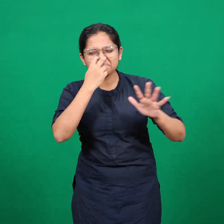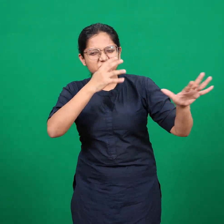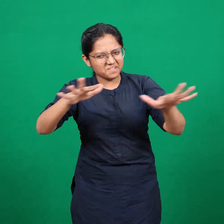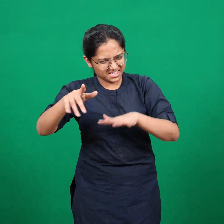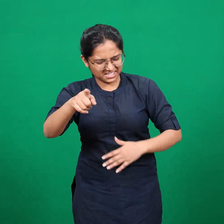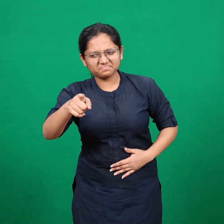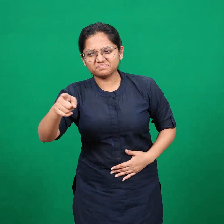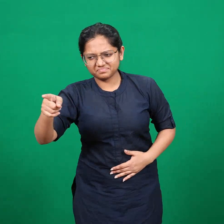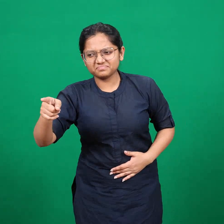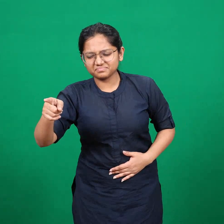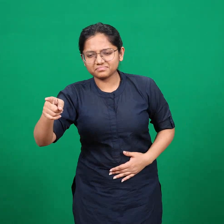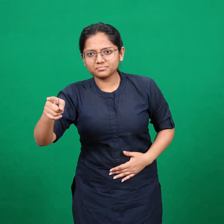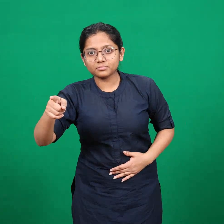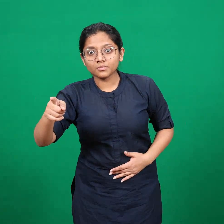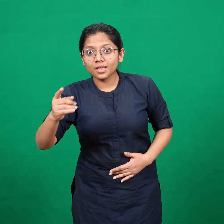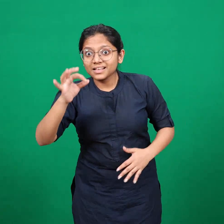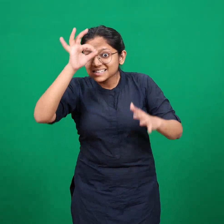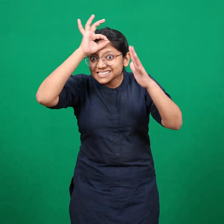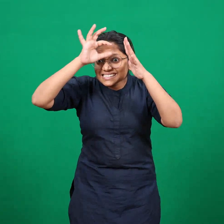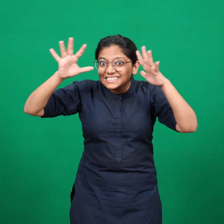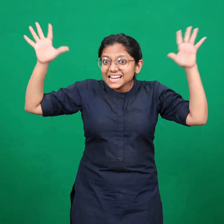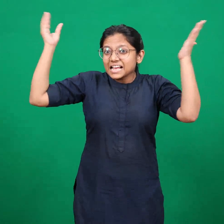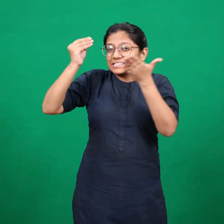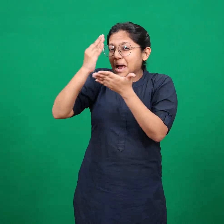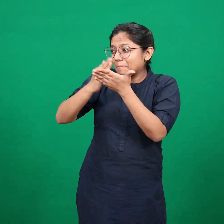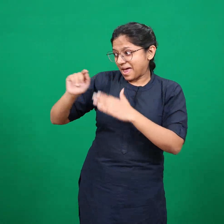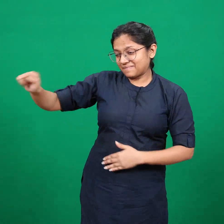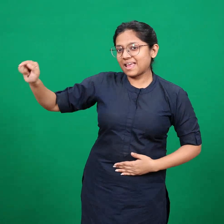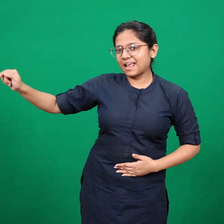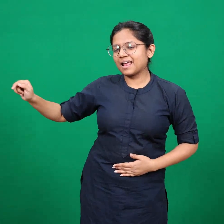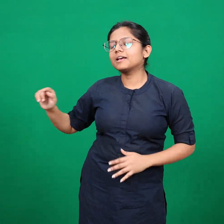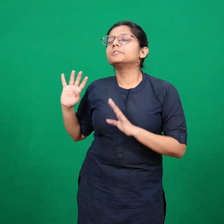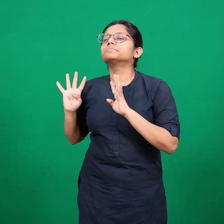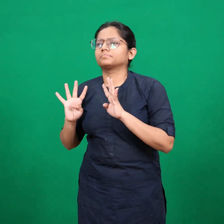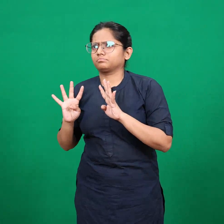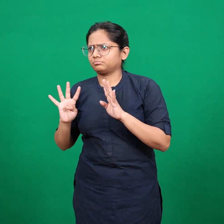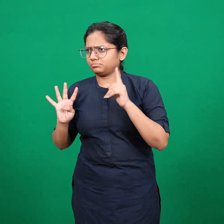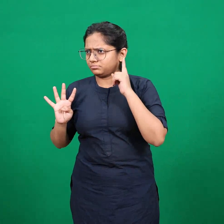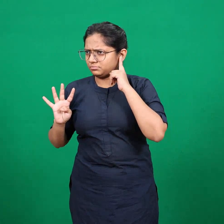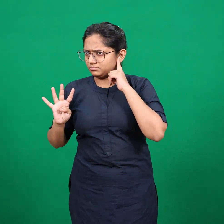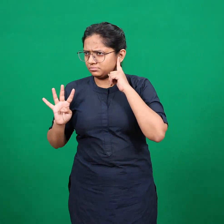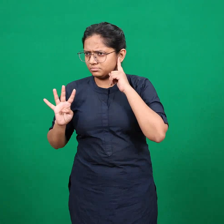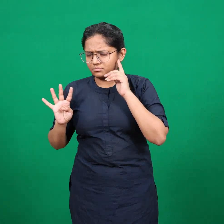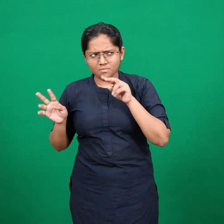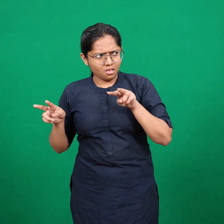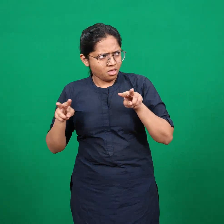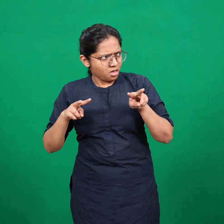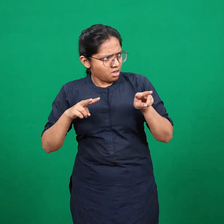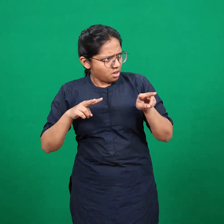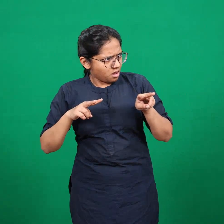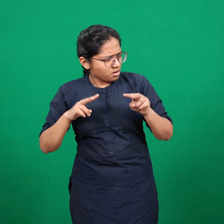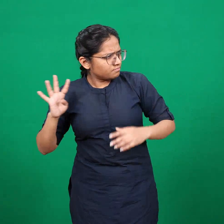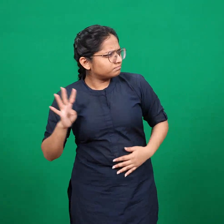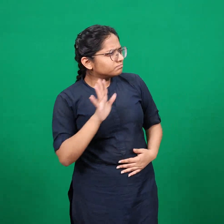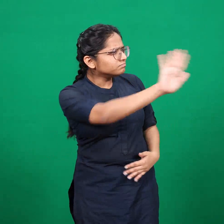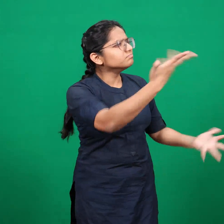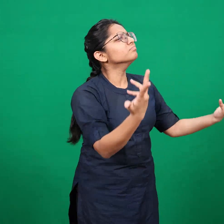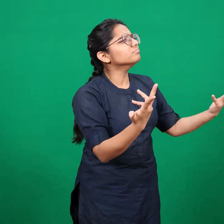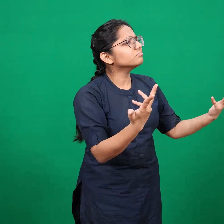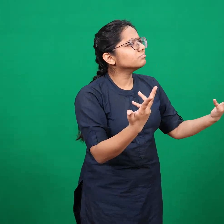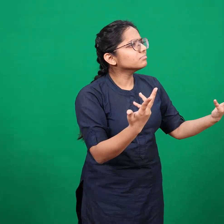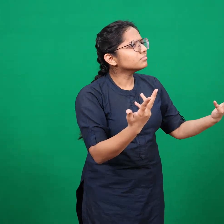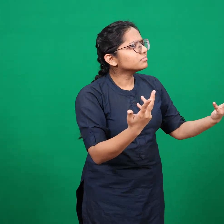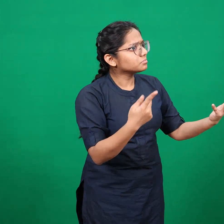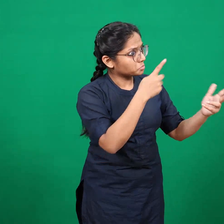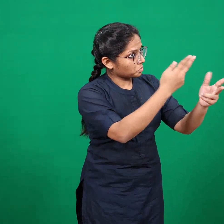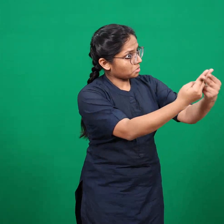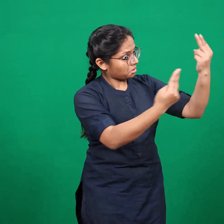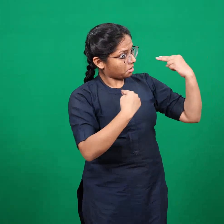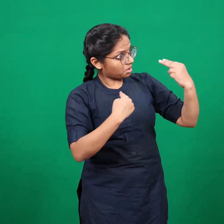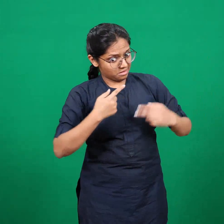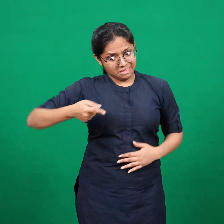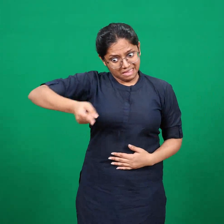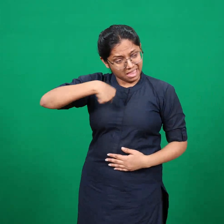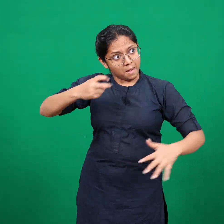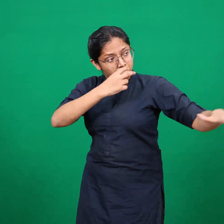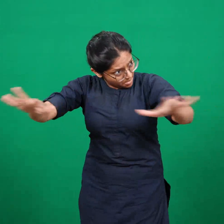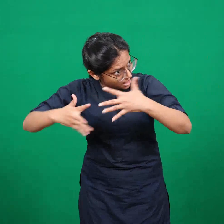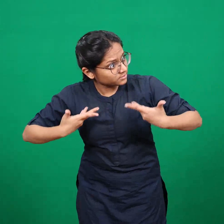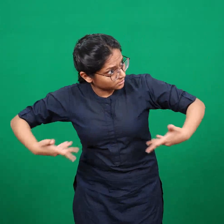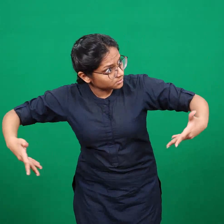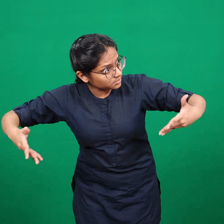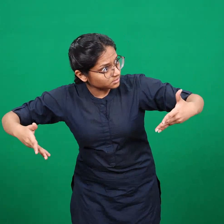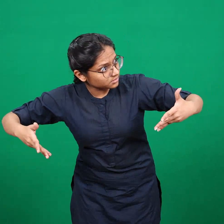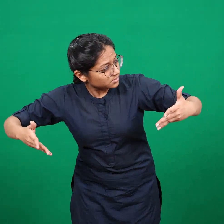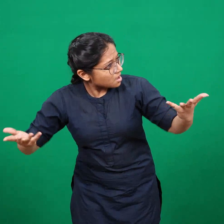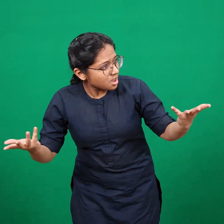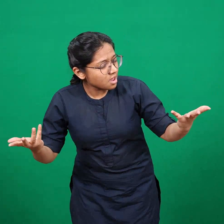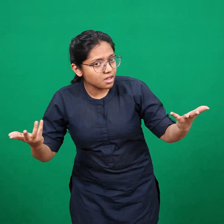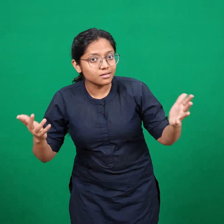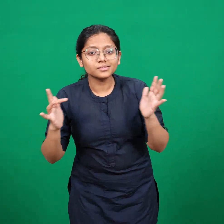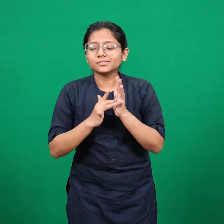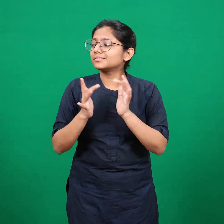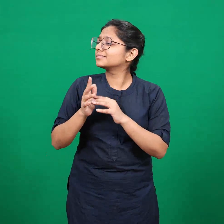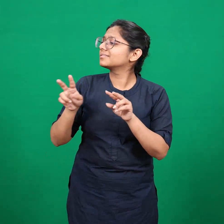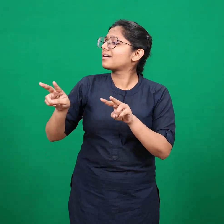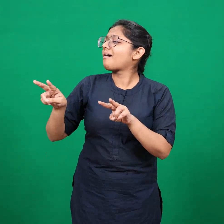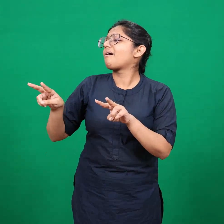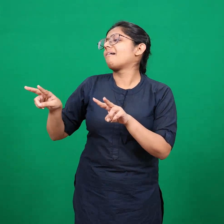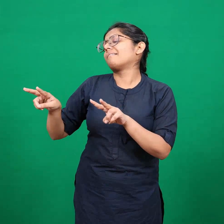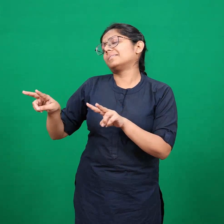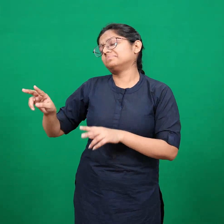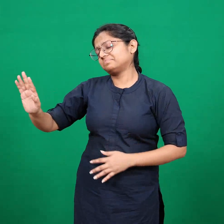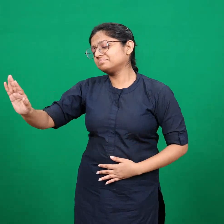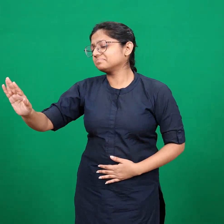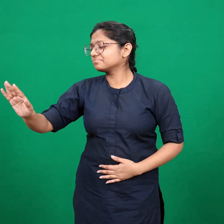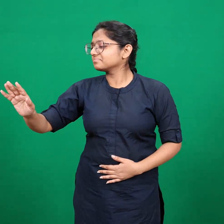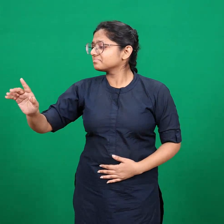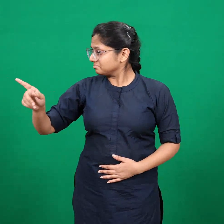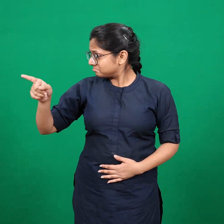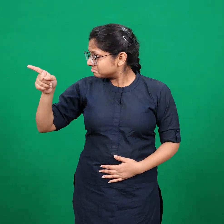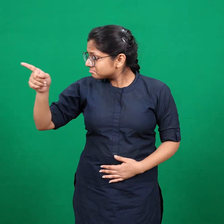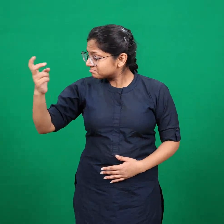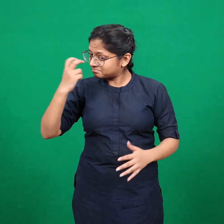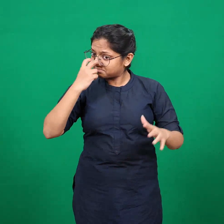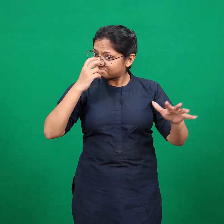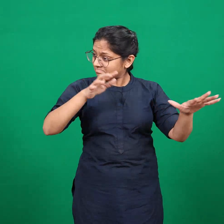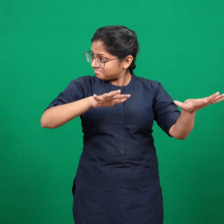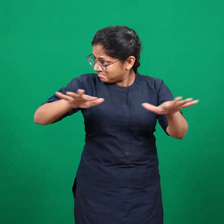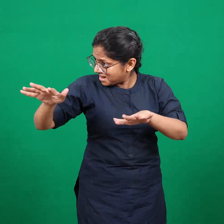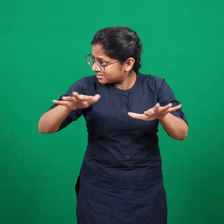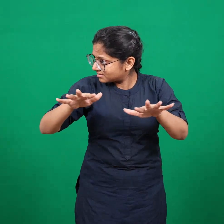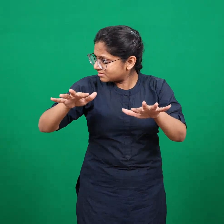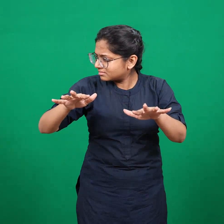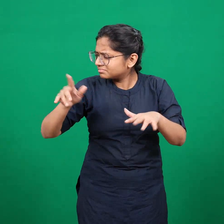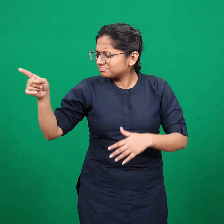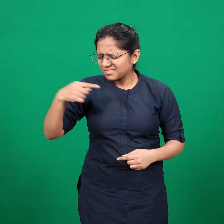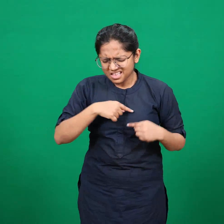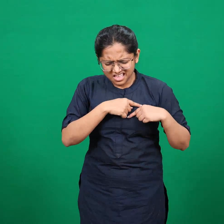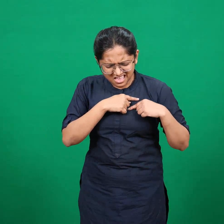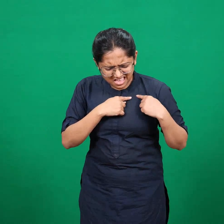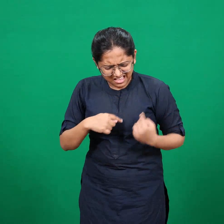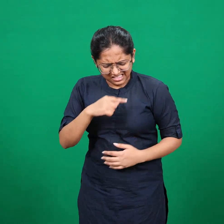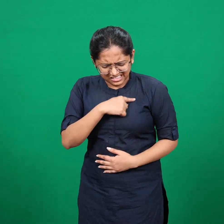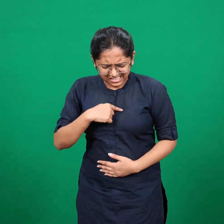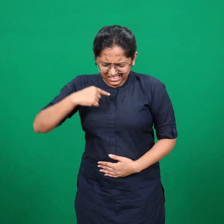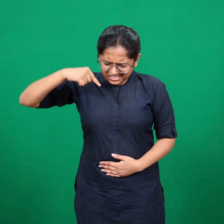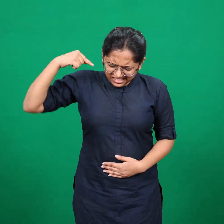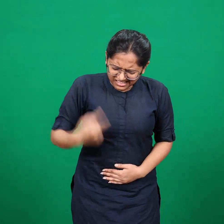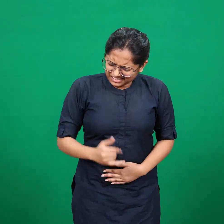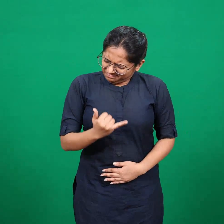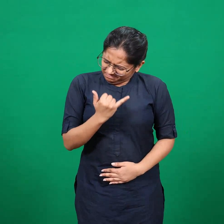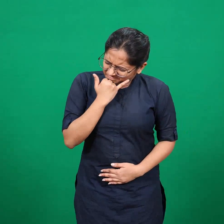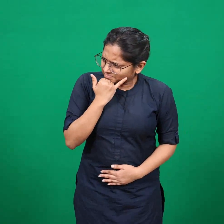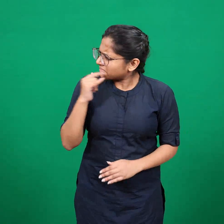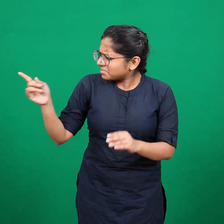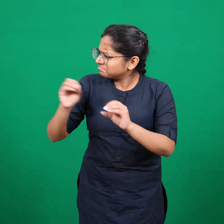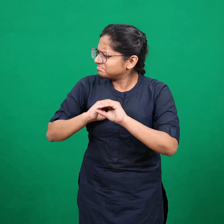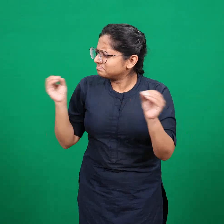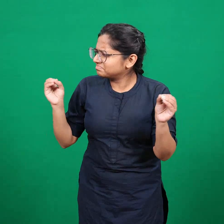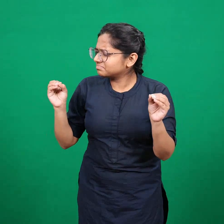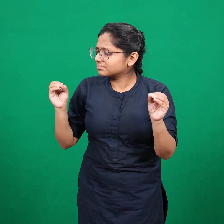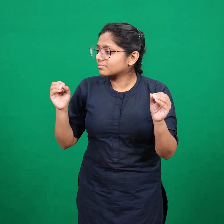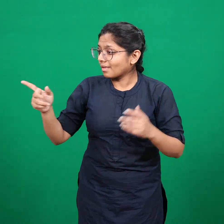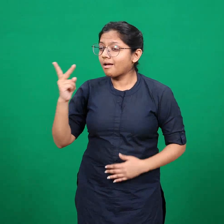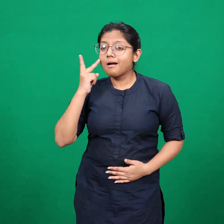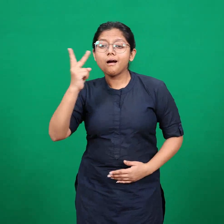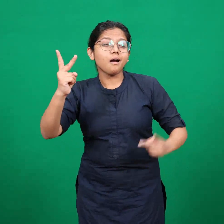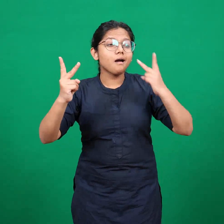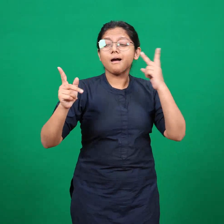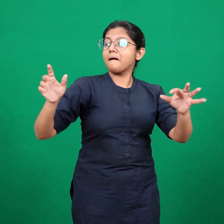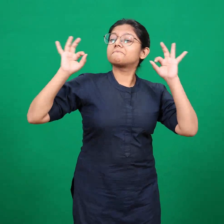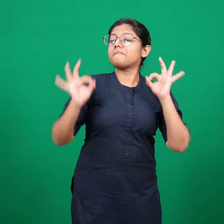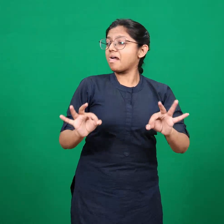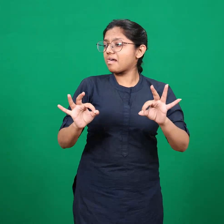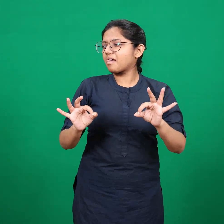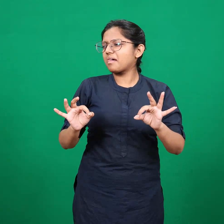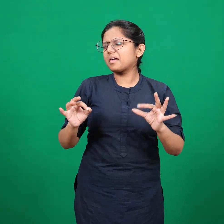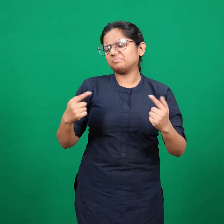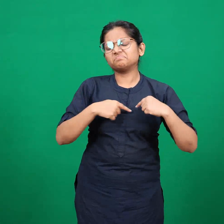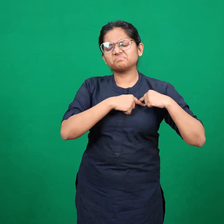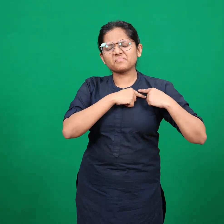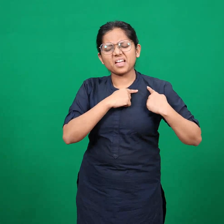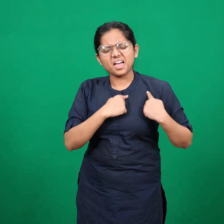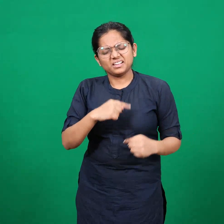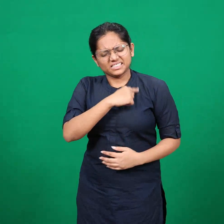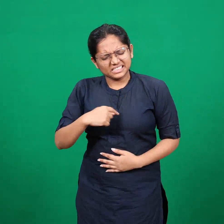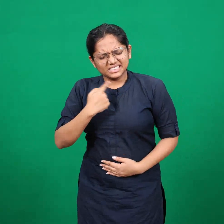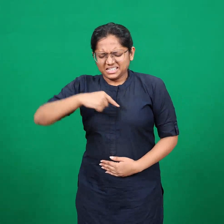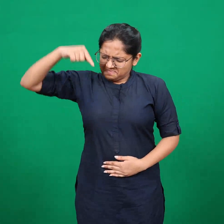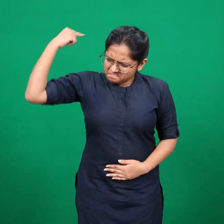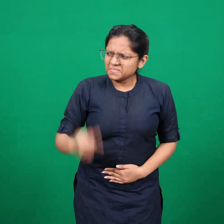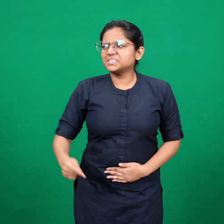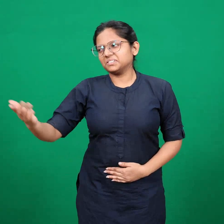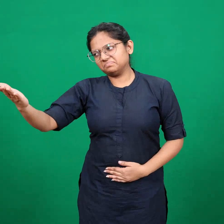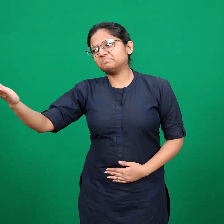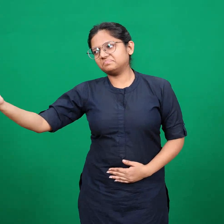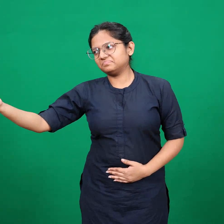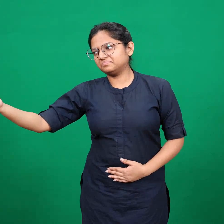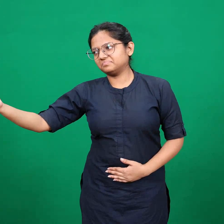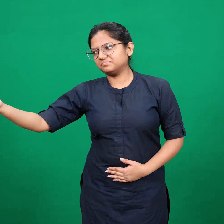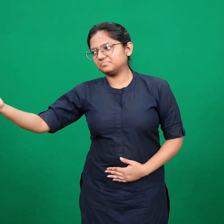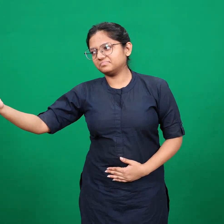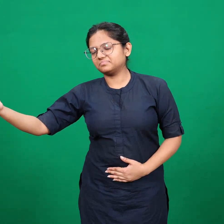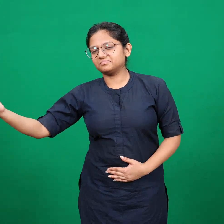Some of the Pharisees who were with Him heard this, and they asked Him, "Are we blind too?" "If you were blind," Jesus replied, "you would not be guilty of sin.